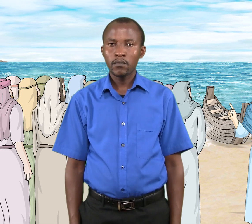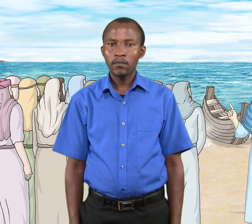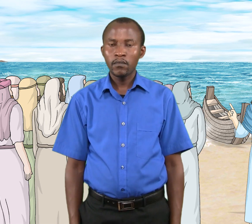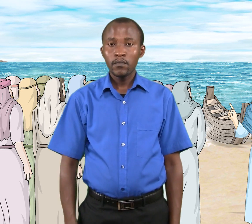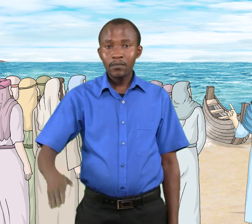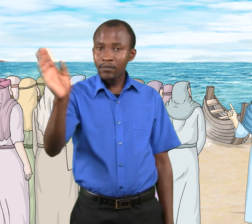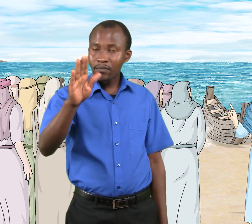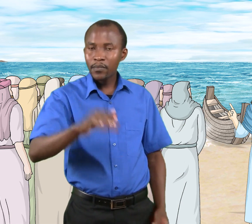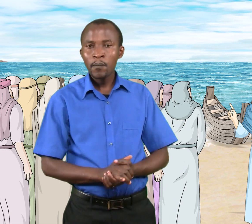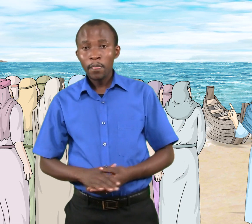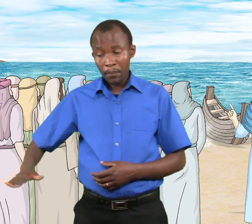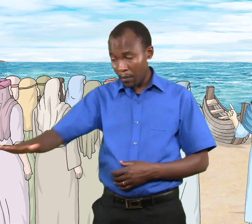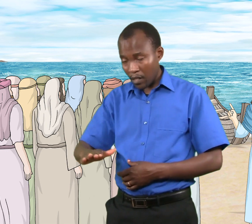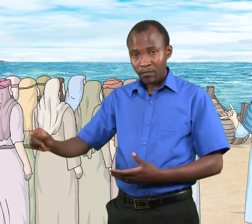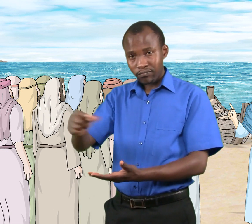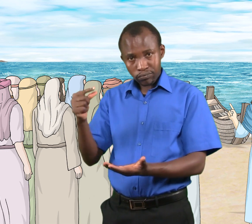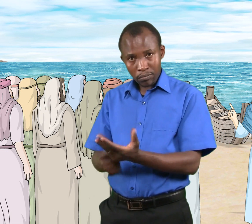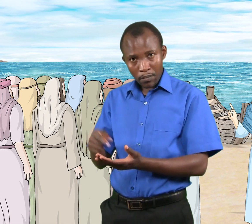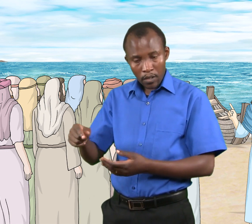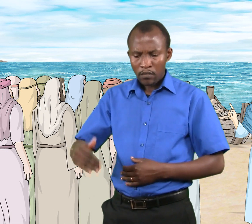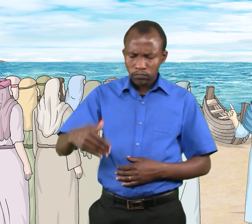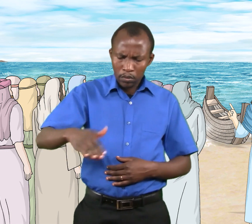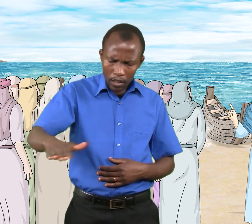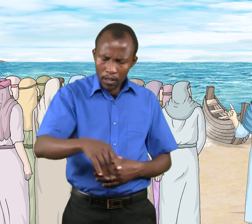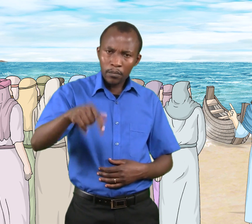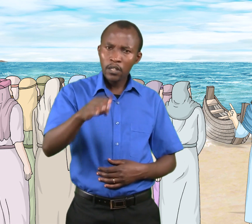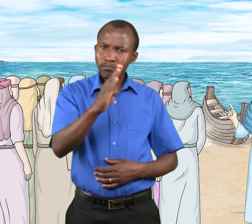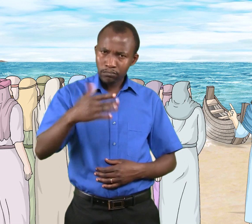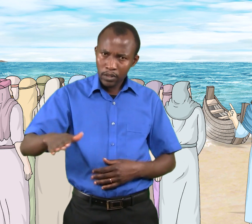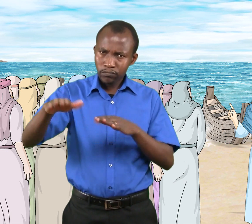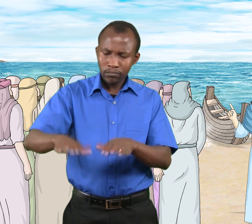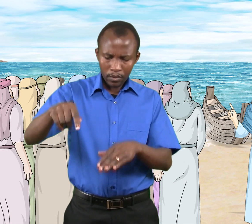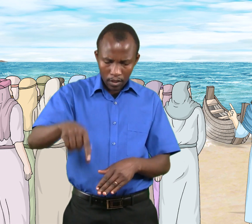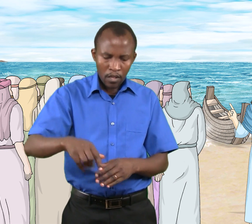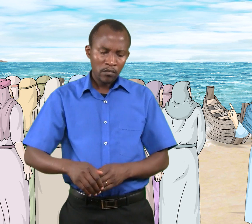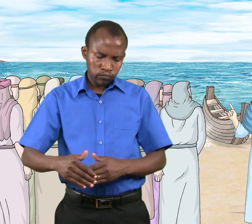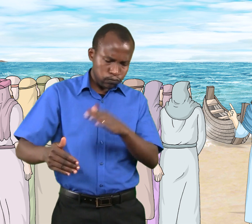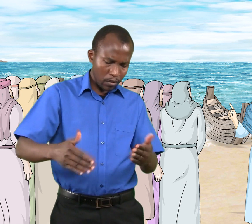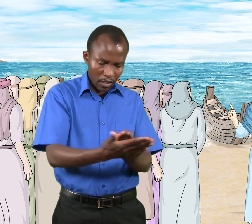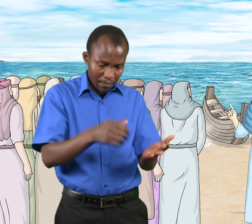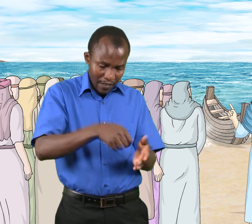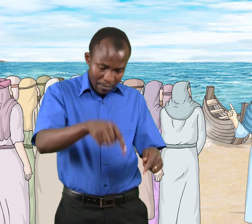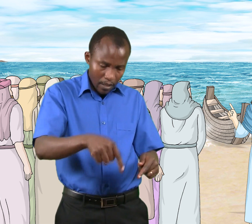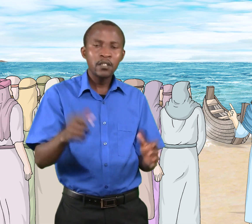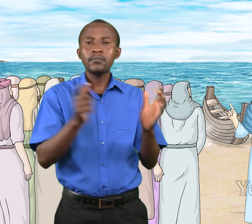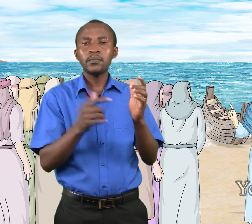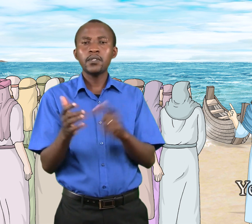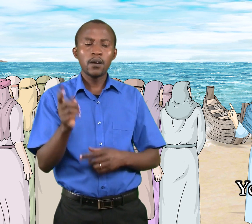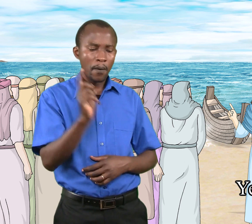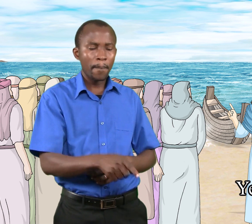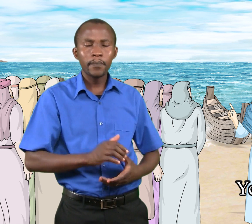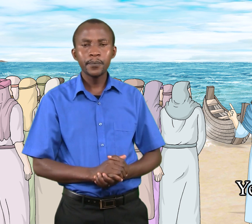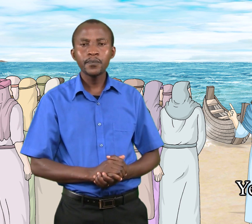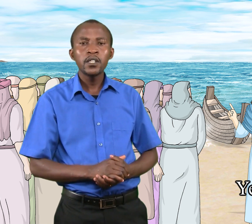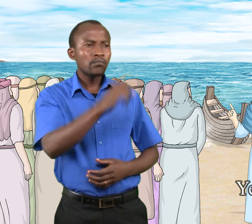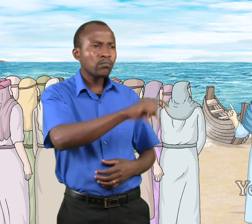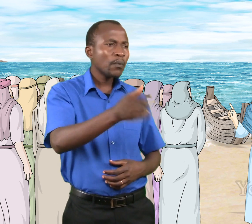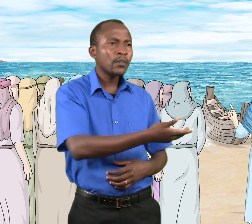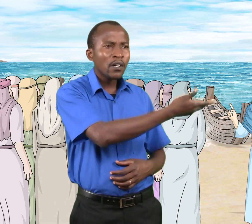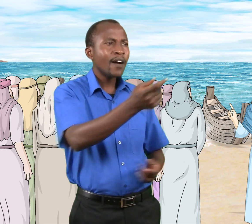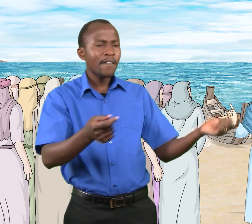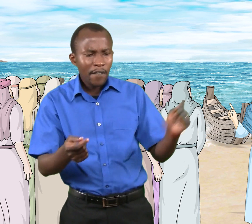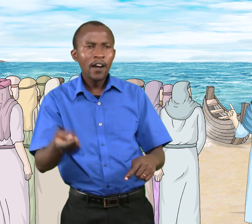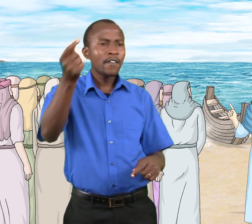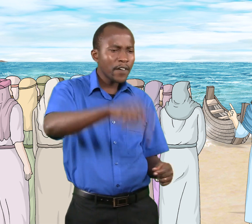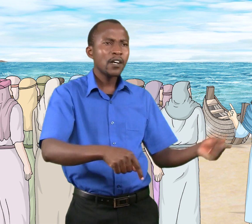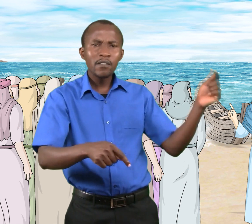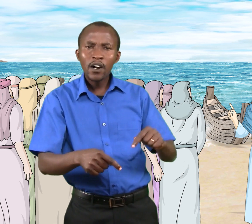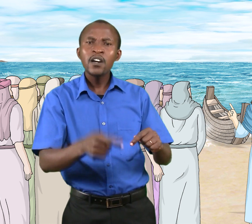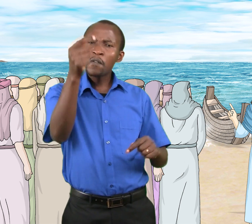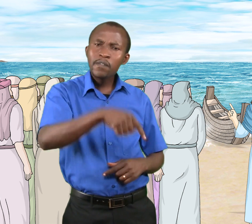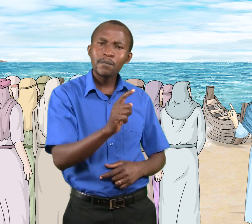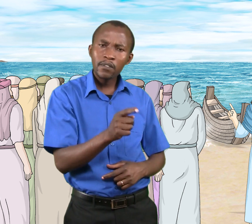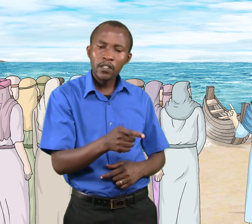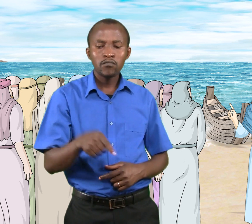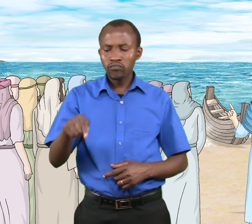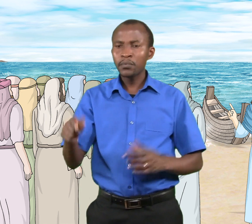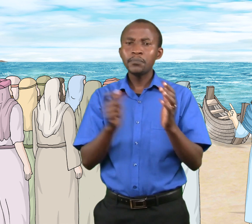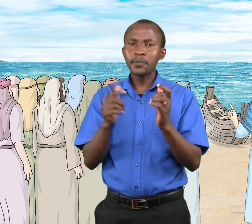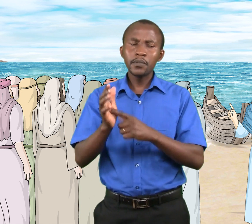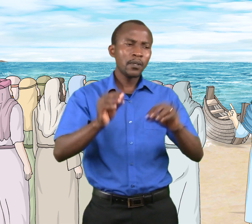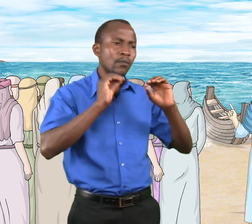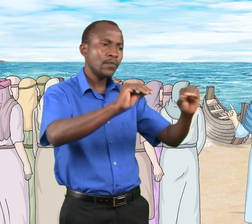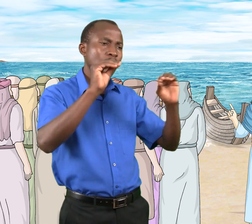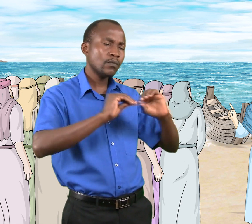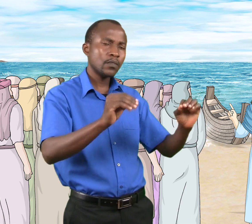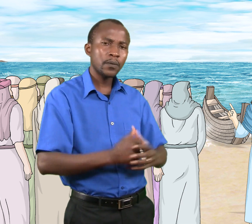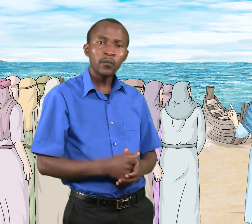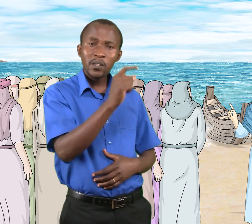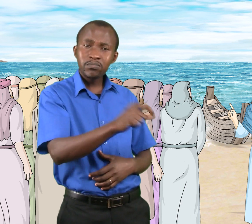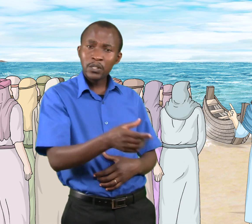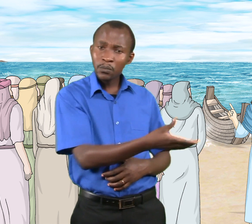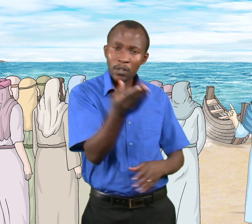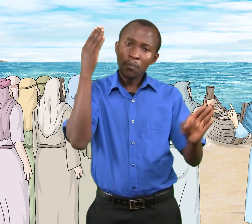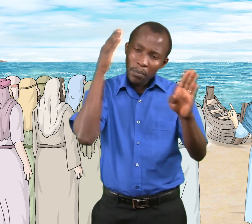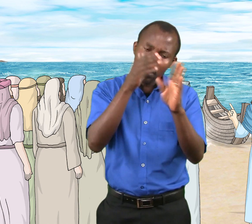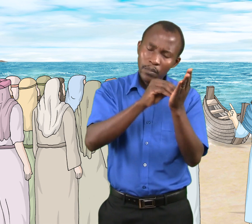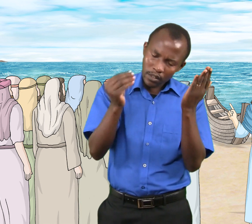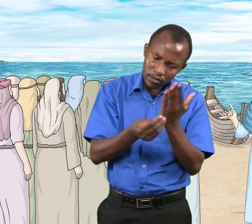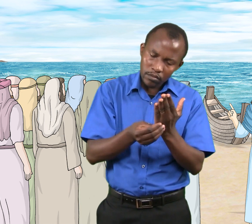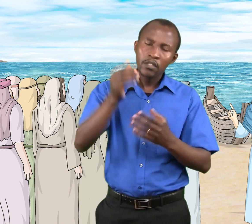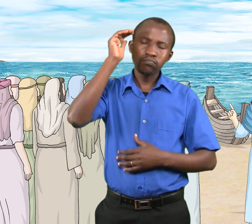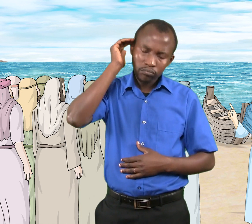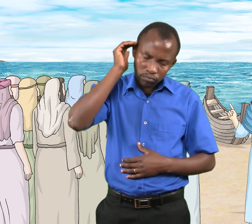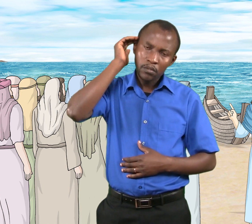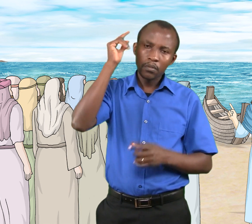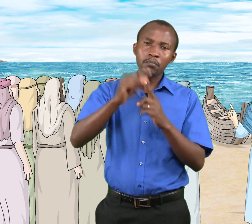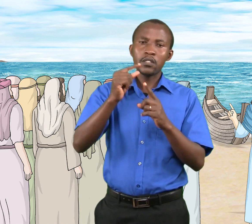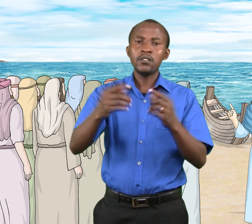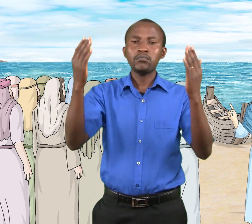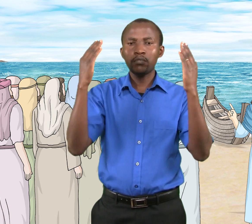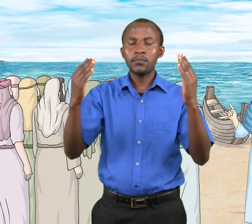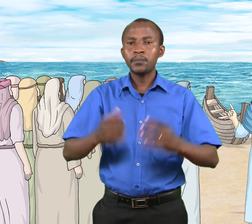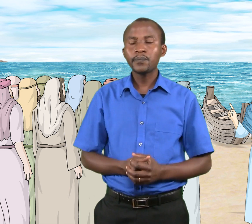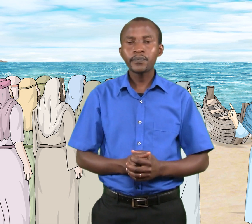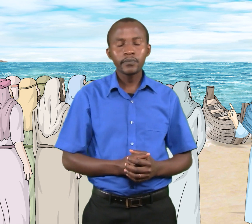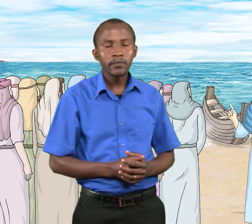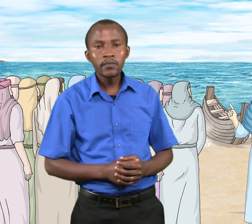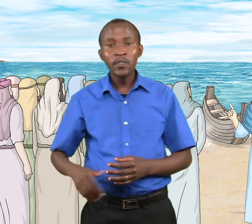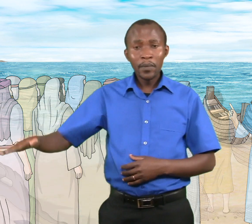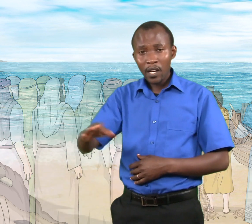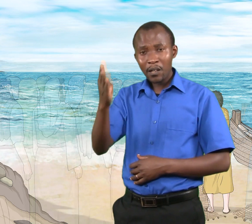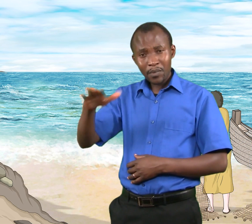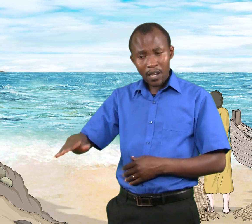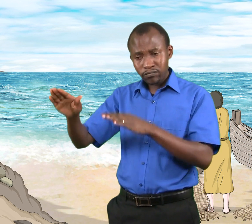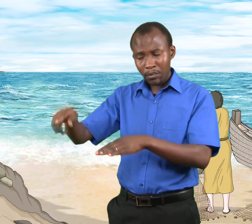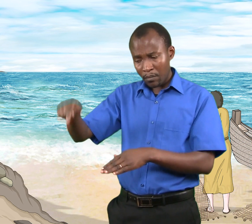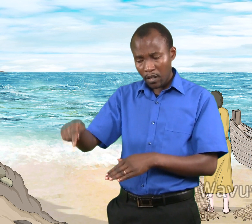On one occasion, while Jesus was standing by the Lake of Gennesaret with the crowd pressing in on Him to hear the word of God, He saw two boats at the edge of the lake.